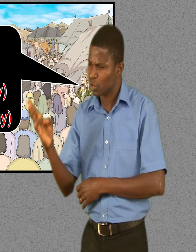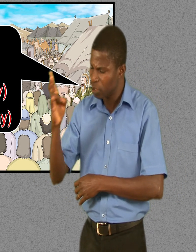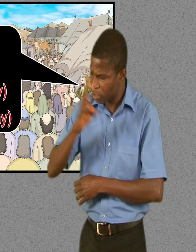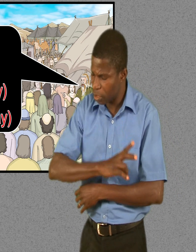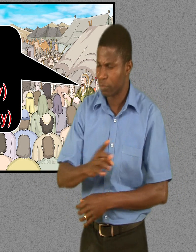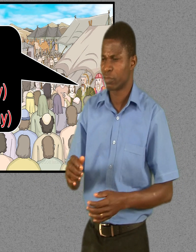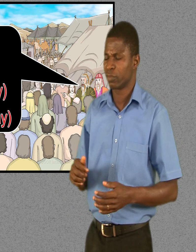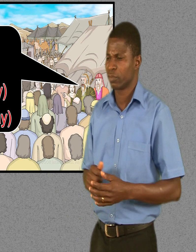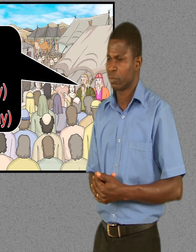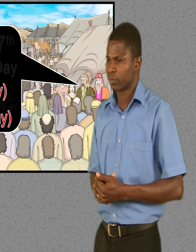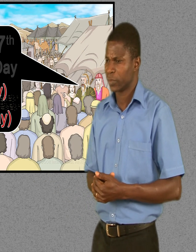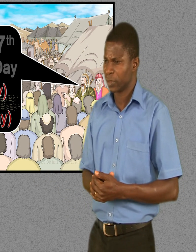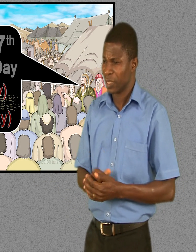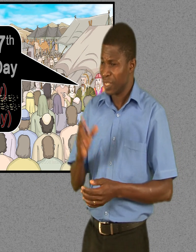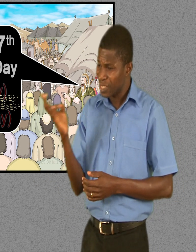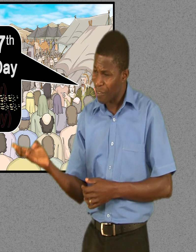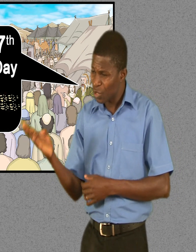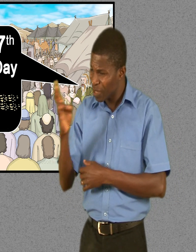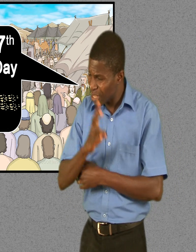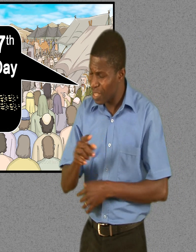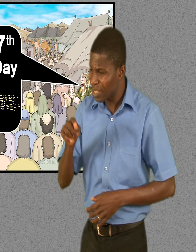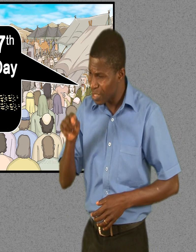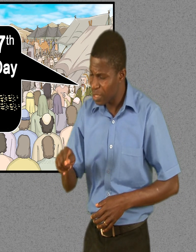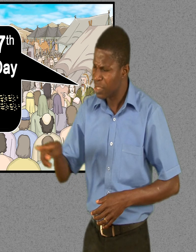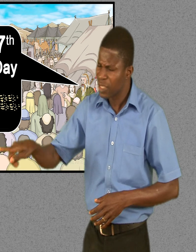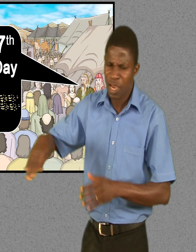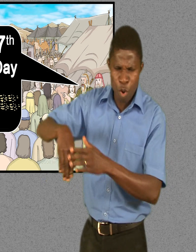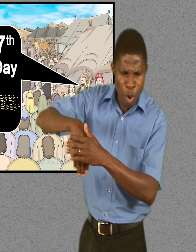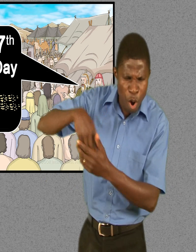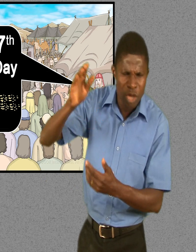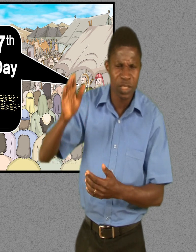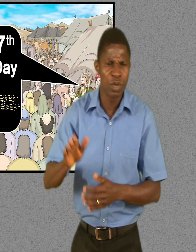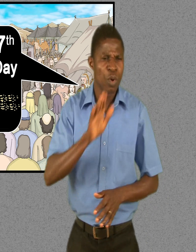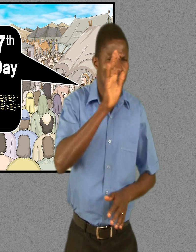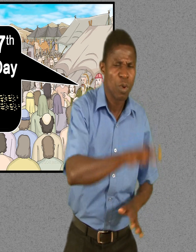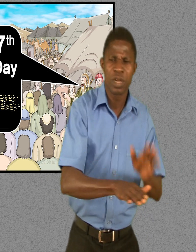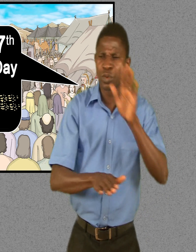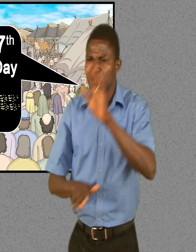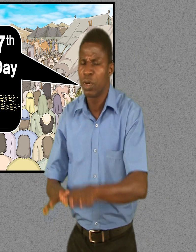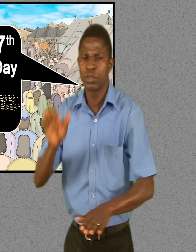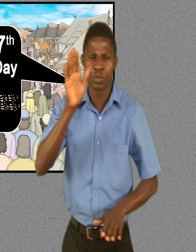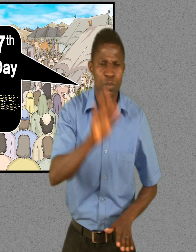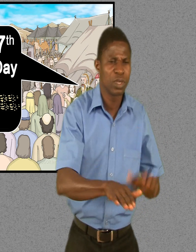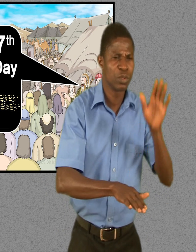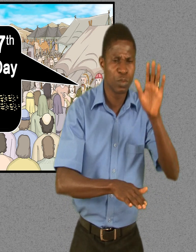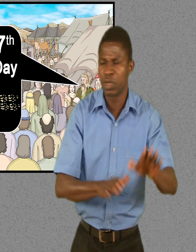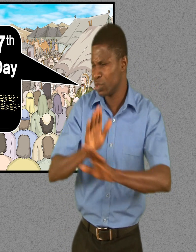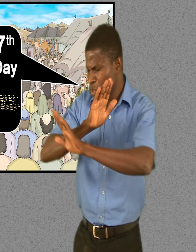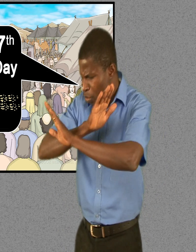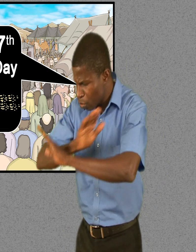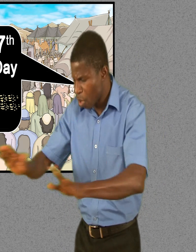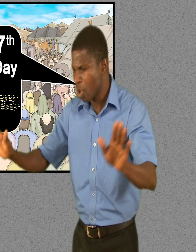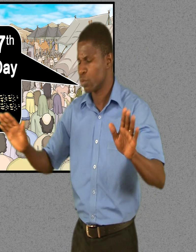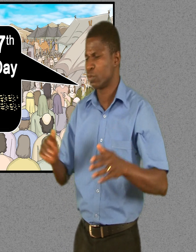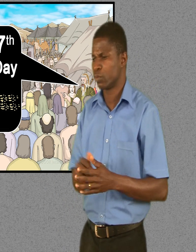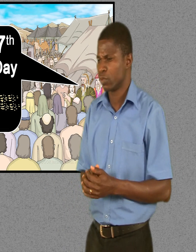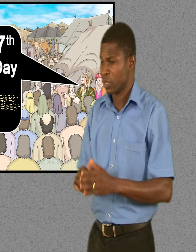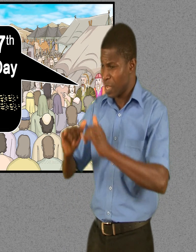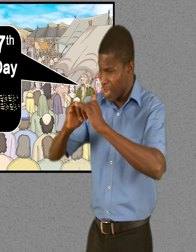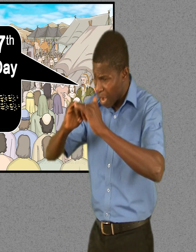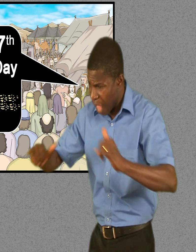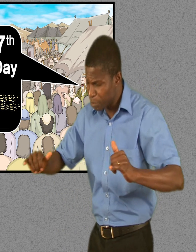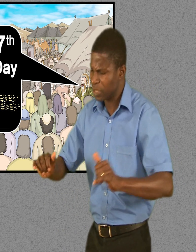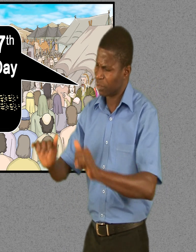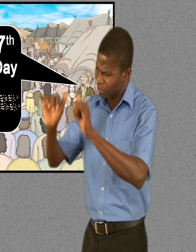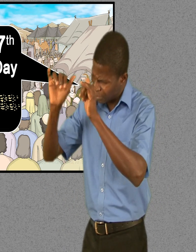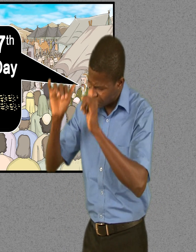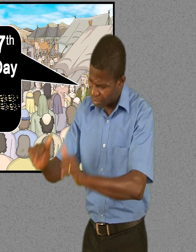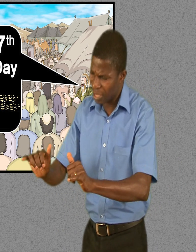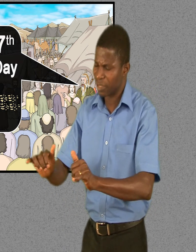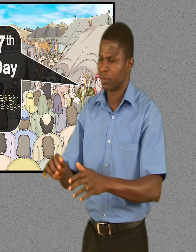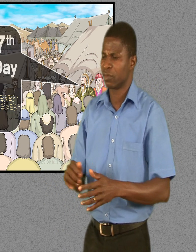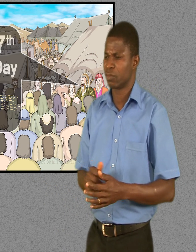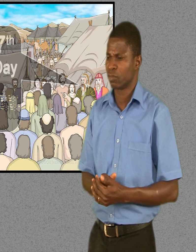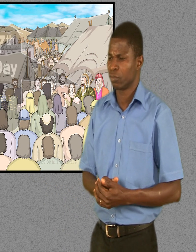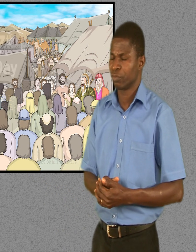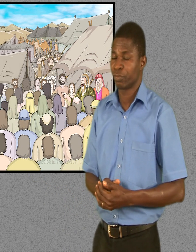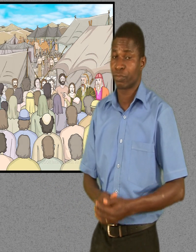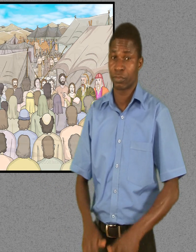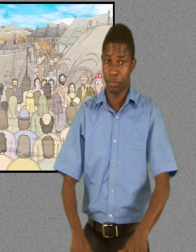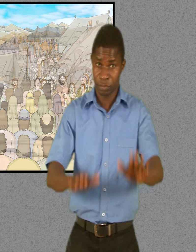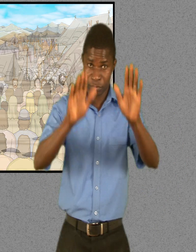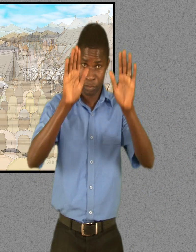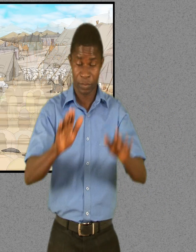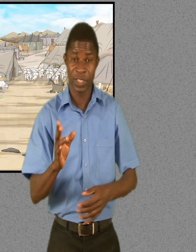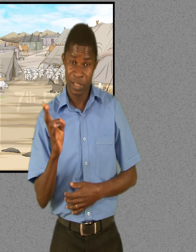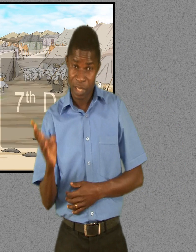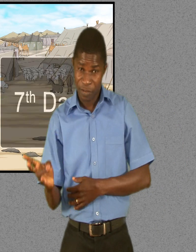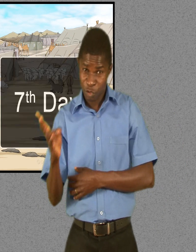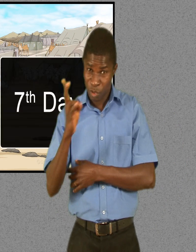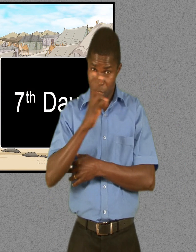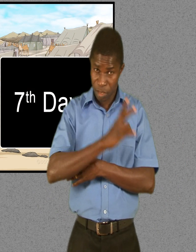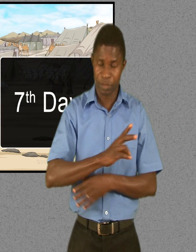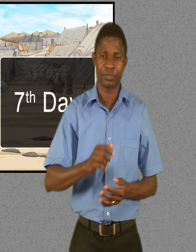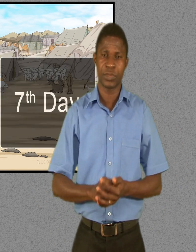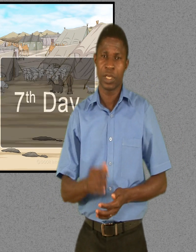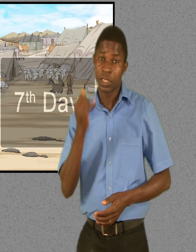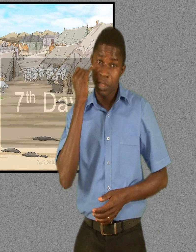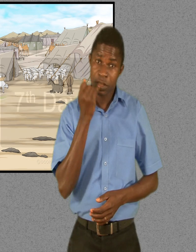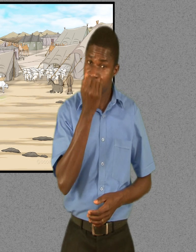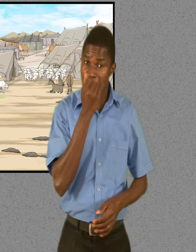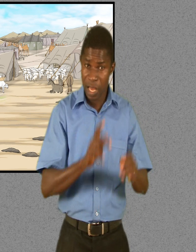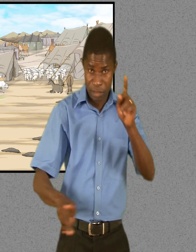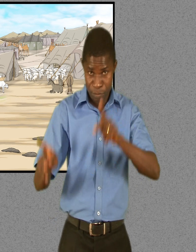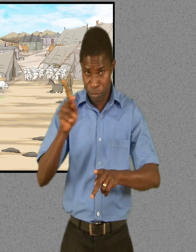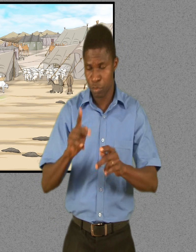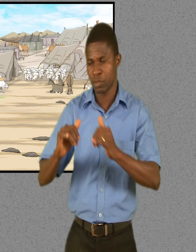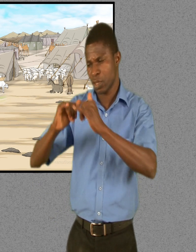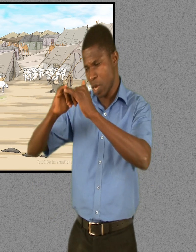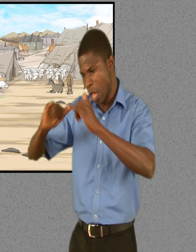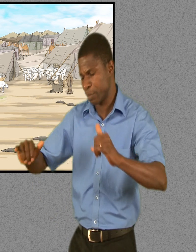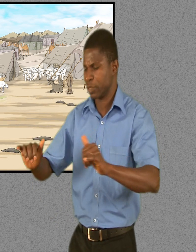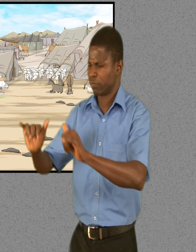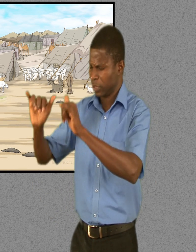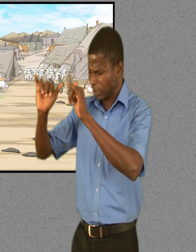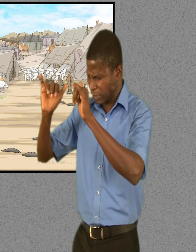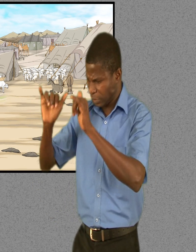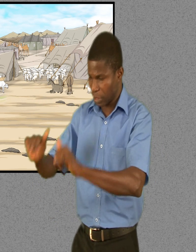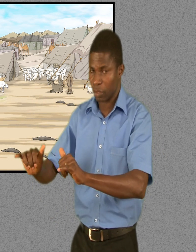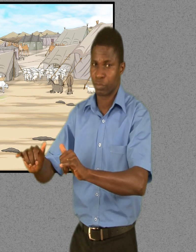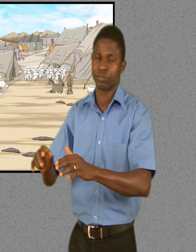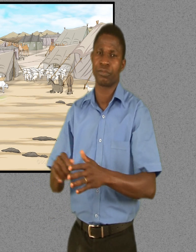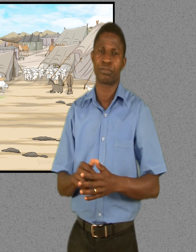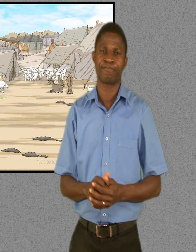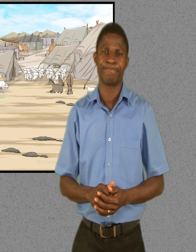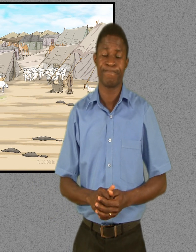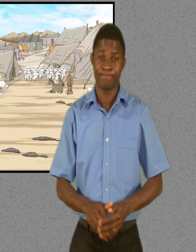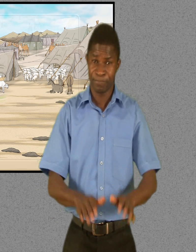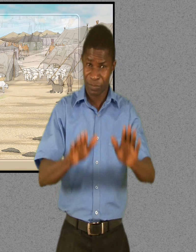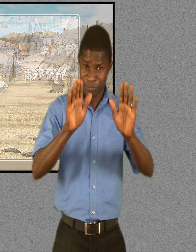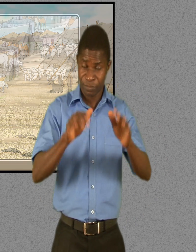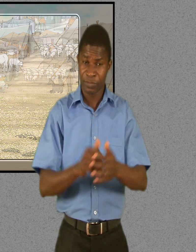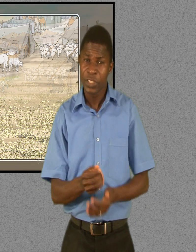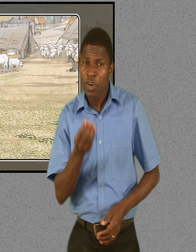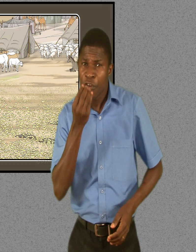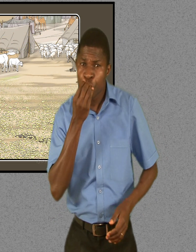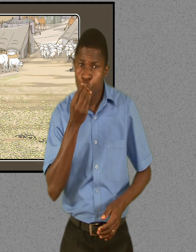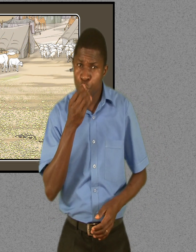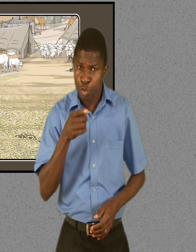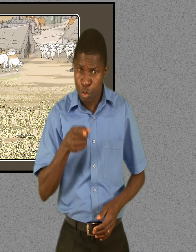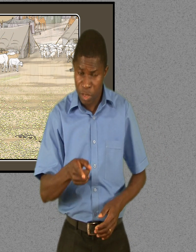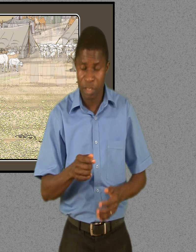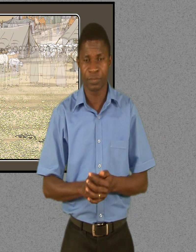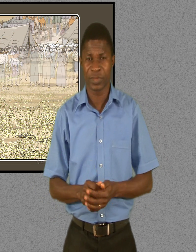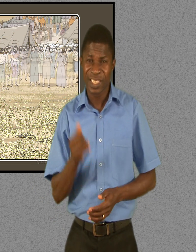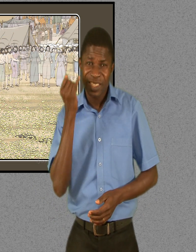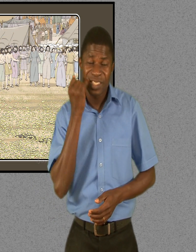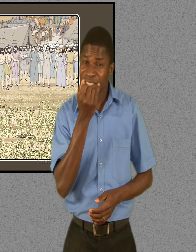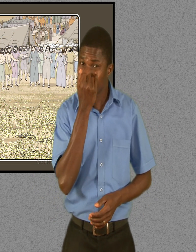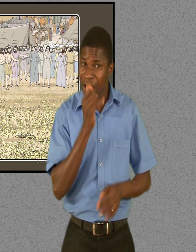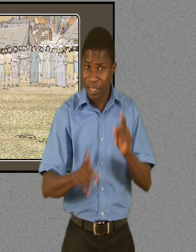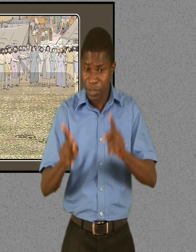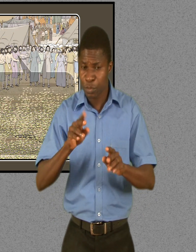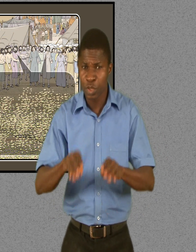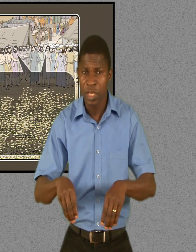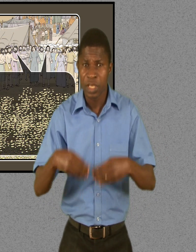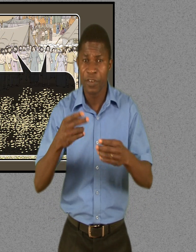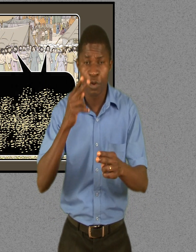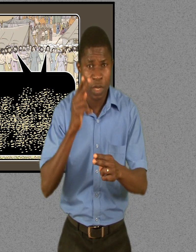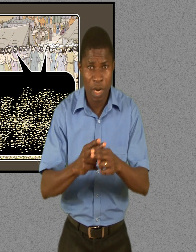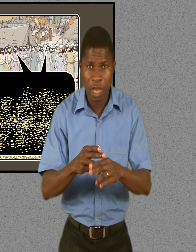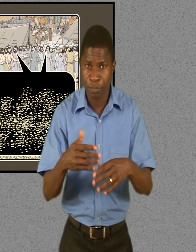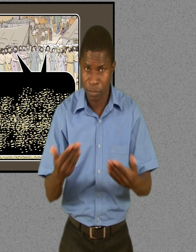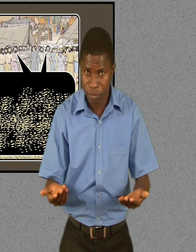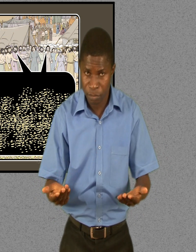On the seventh day, everyone must stay where he is; no one may leave his place.” So the people rested on the seventh day.